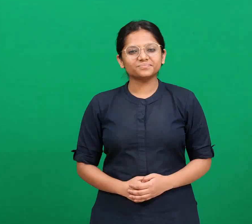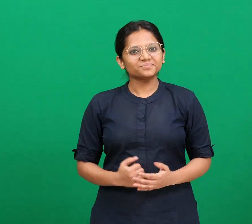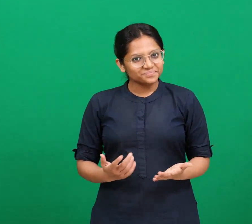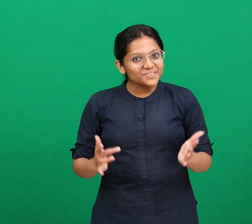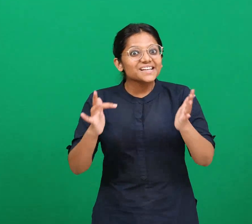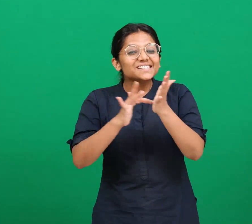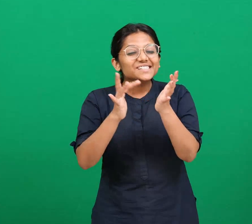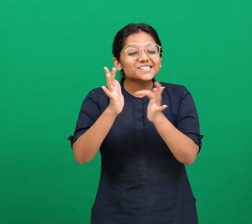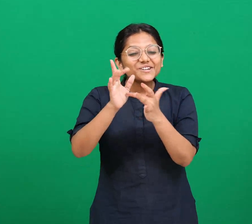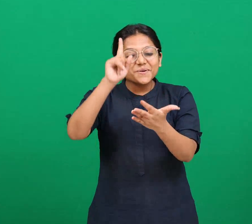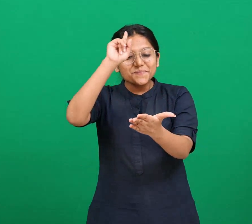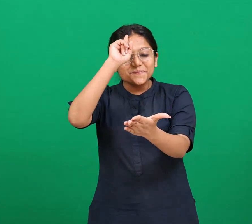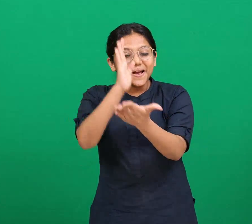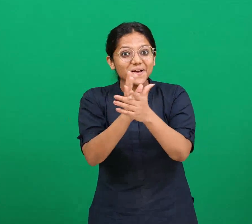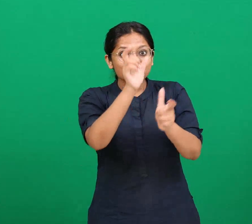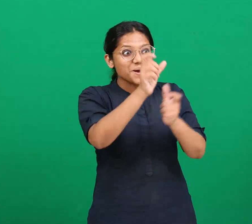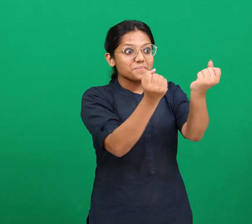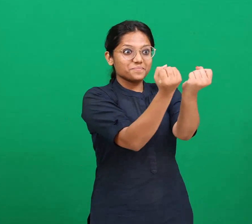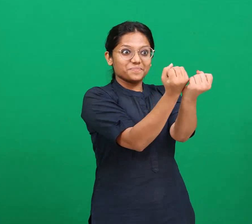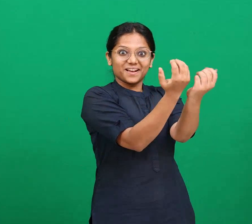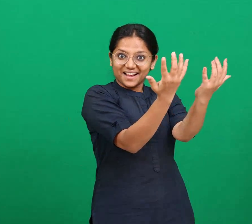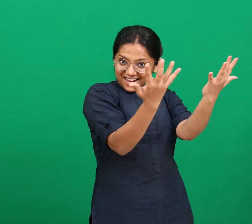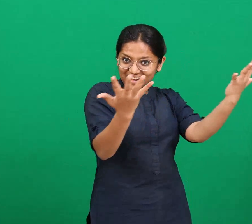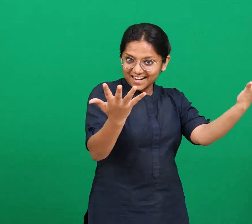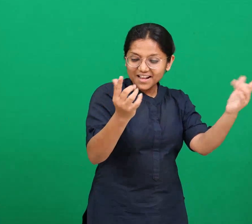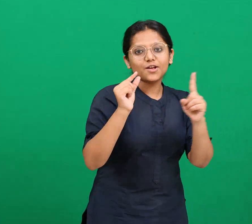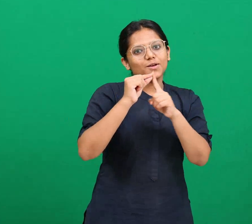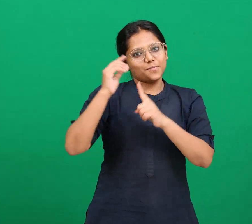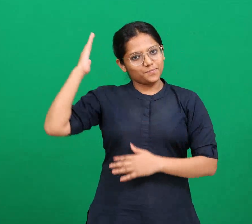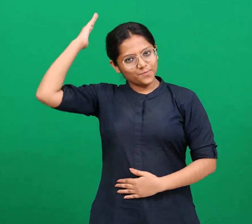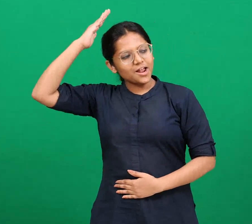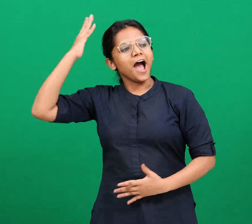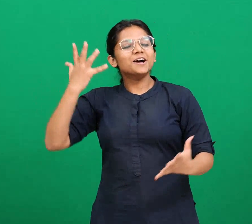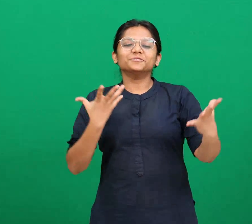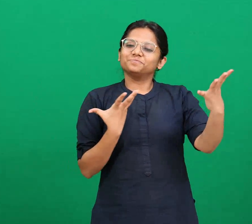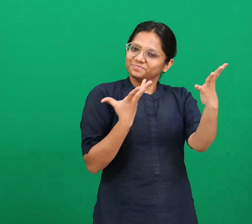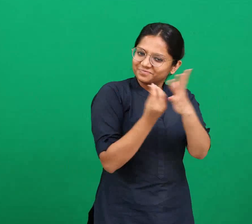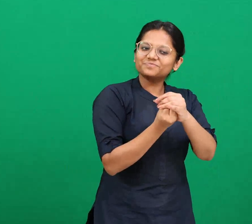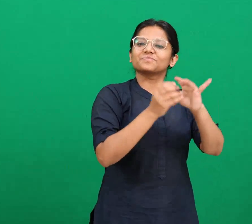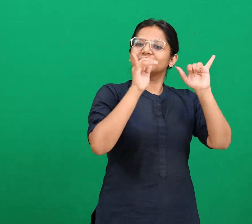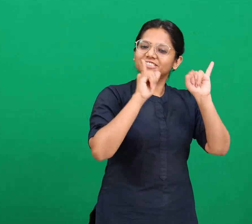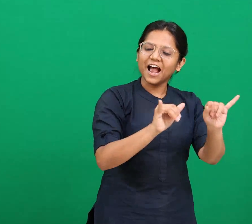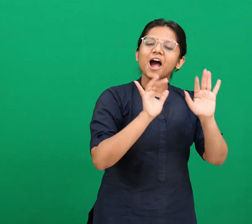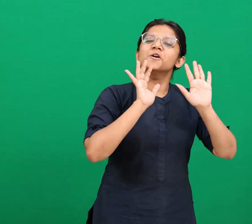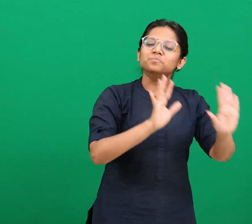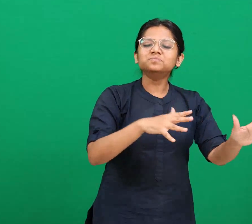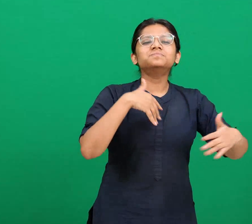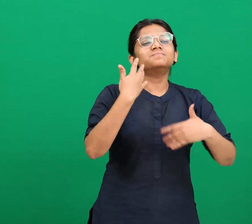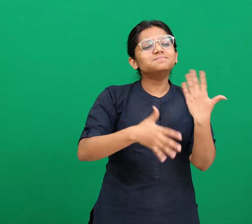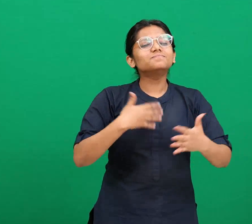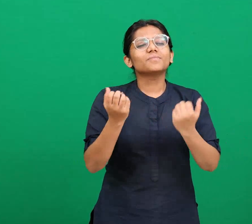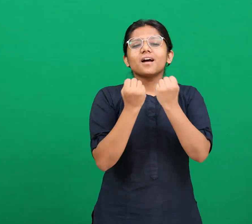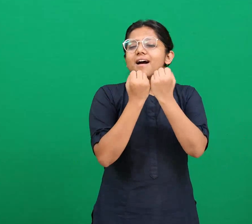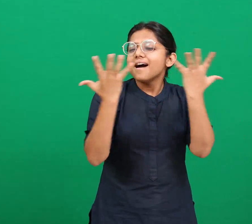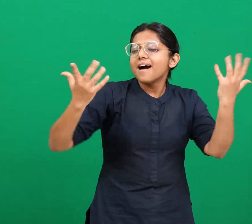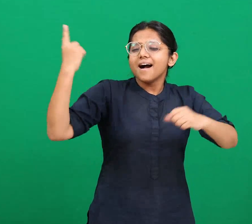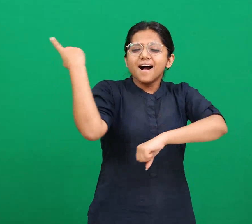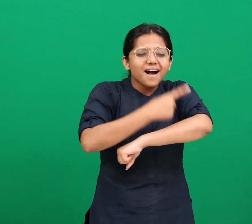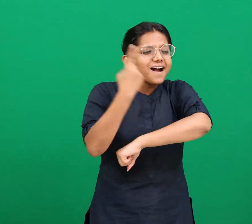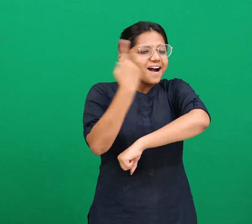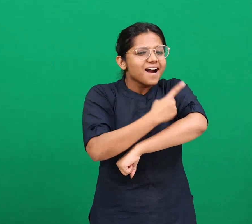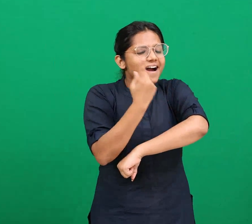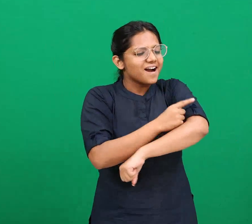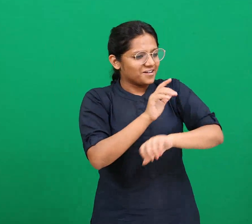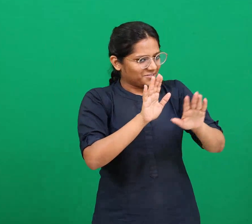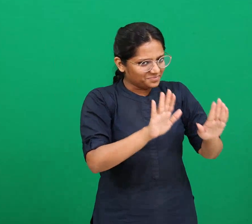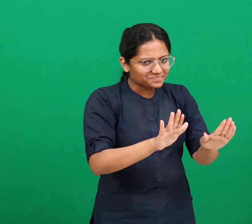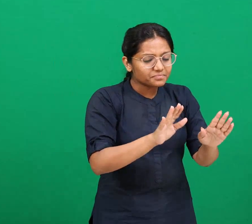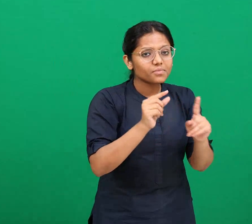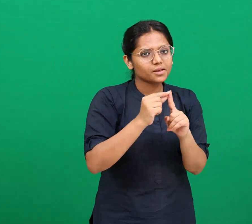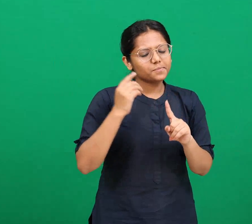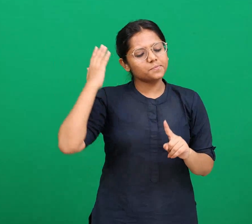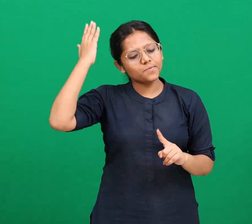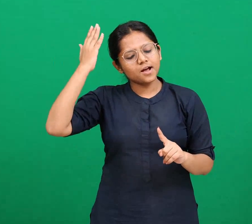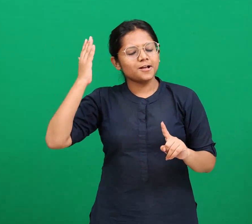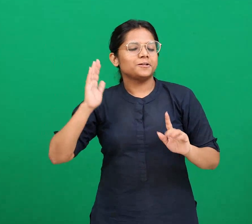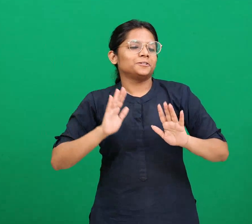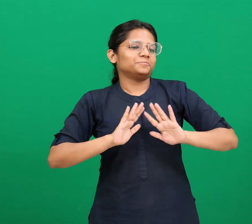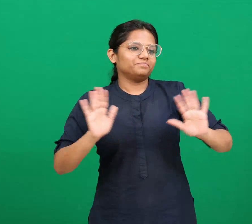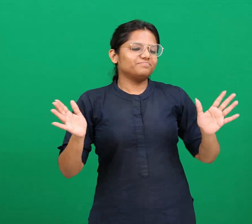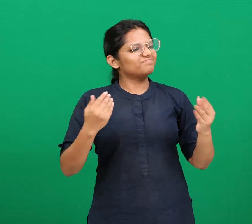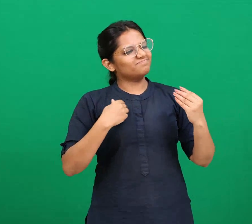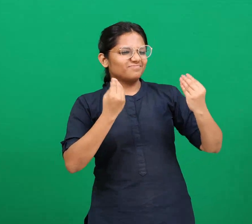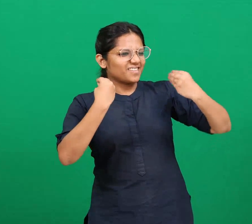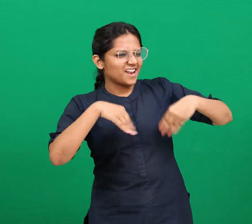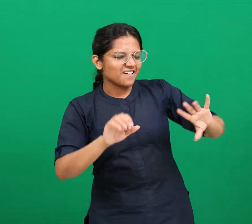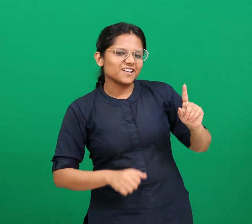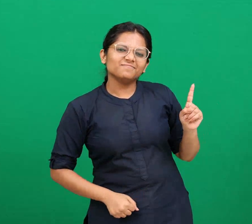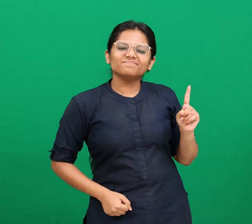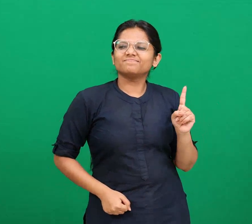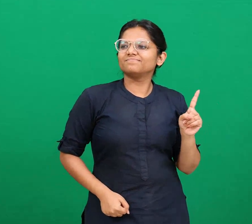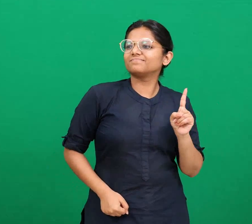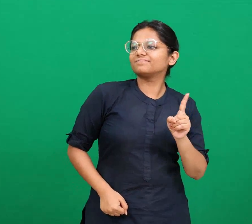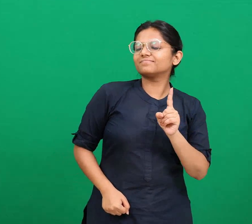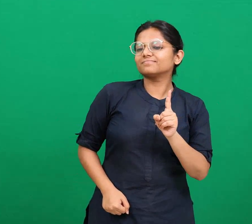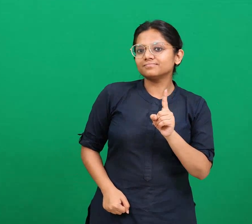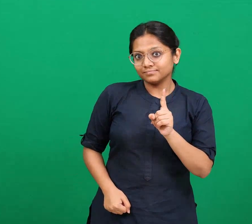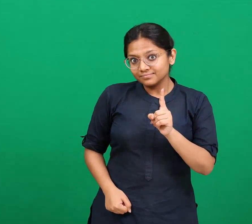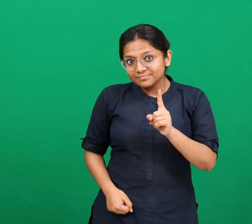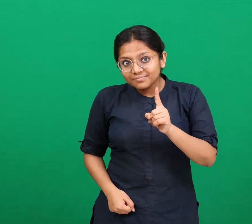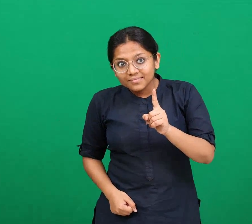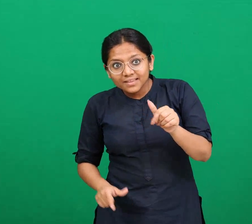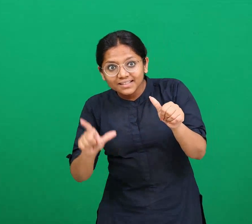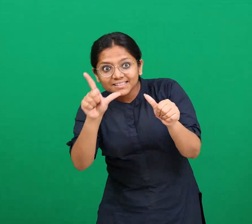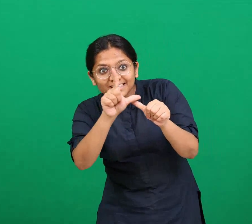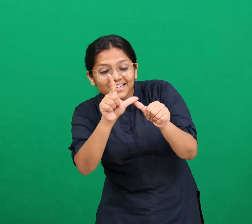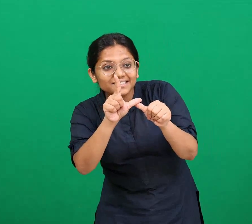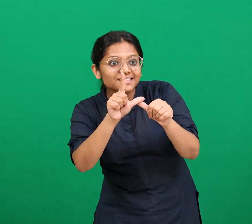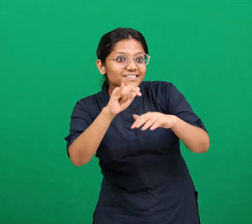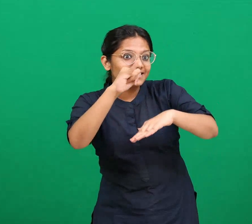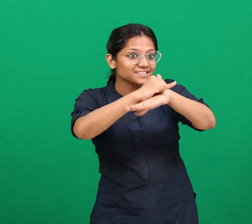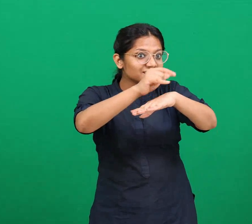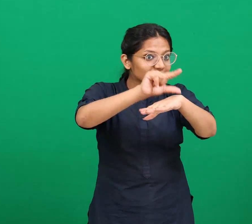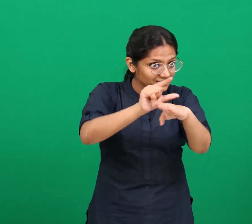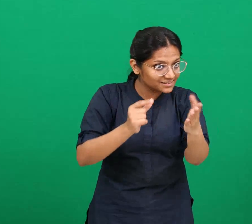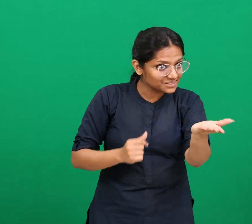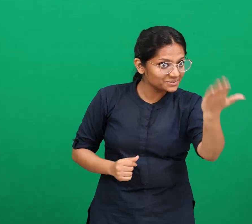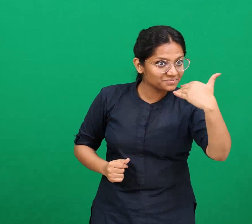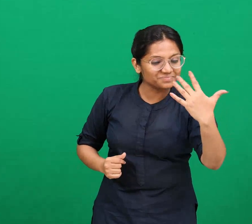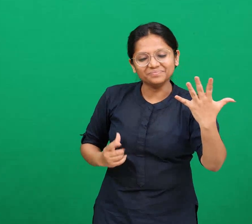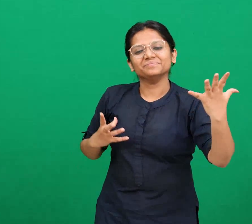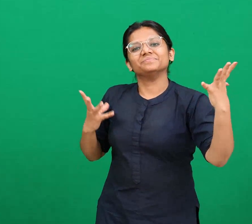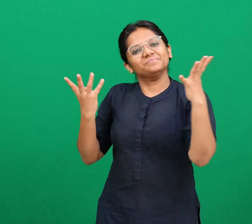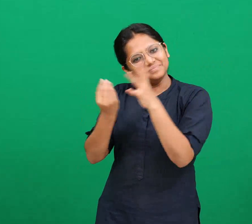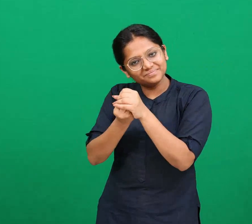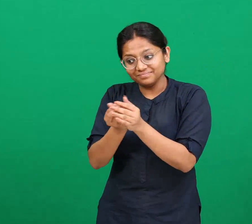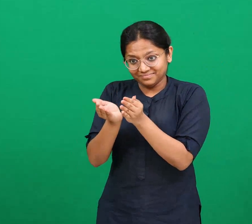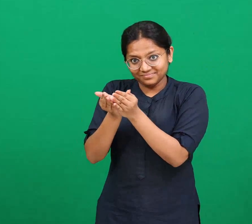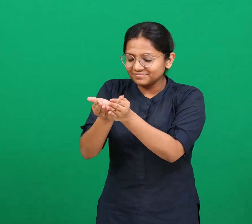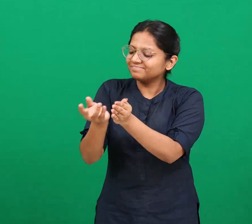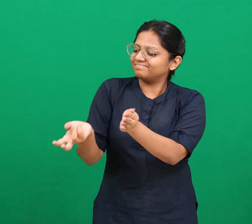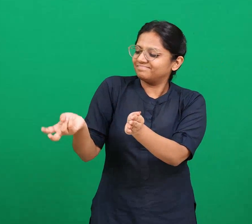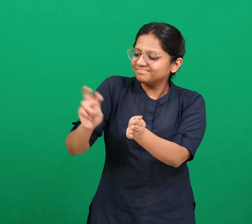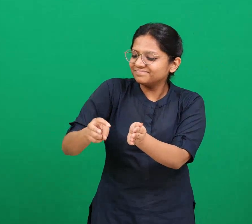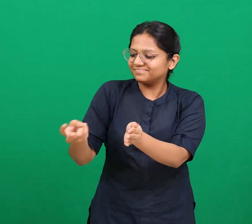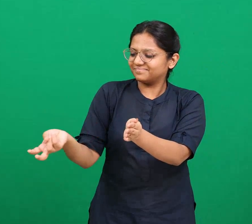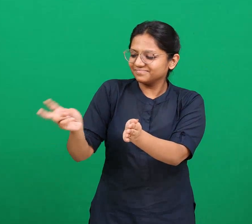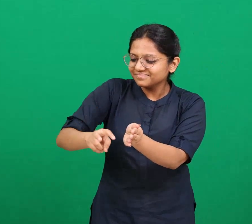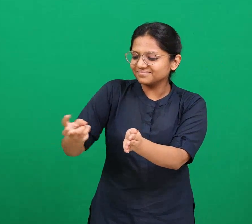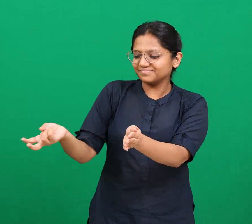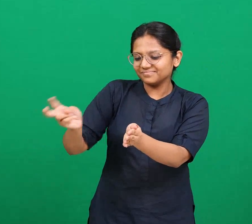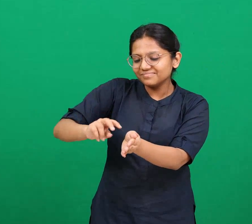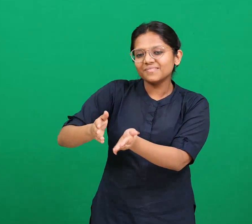Paul remained in Corinth for quite some time before saying goodbye to the brothers.